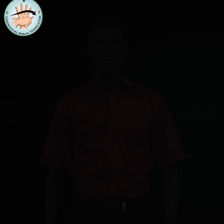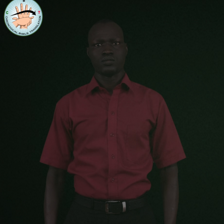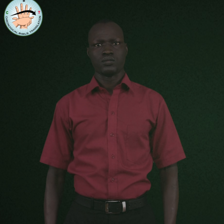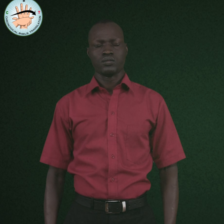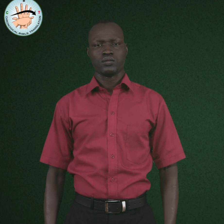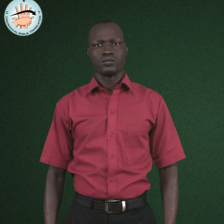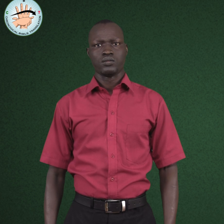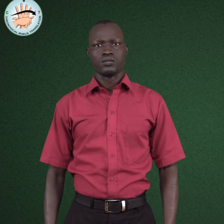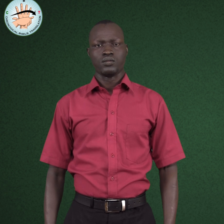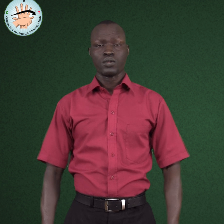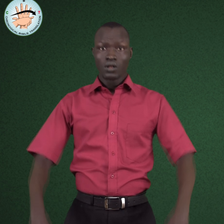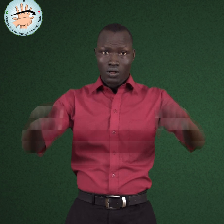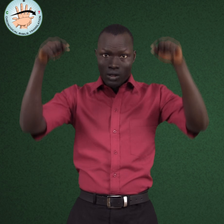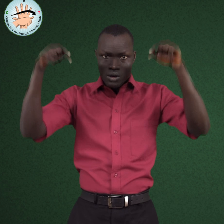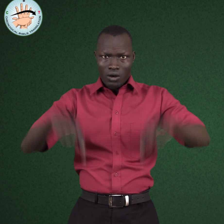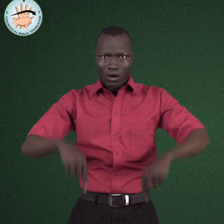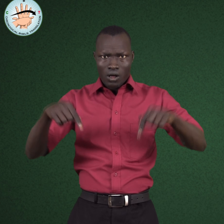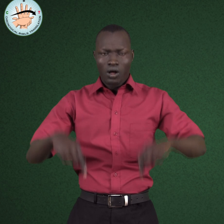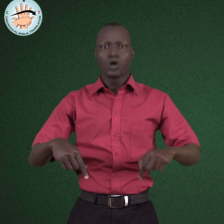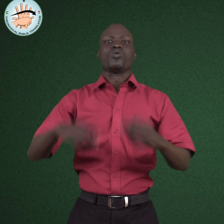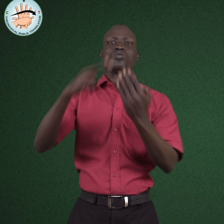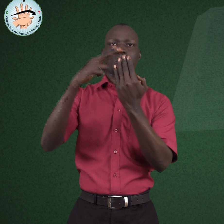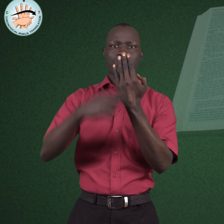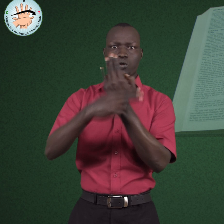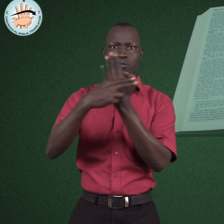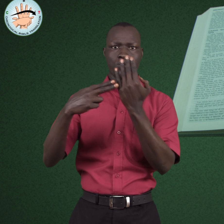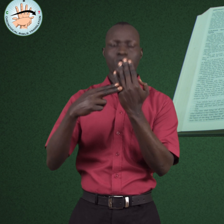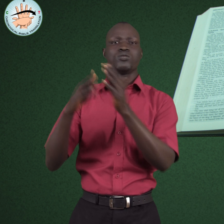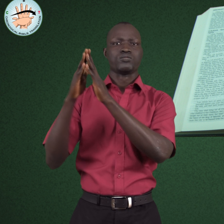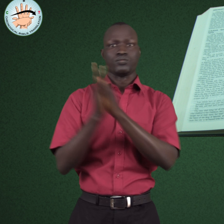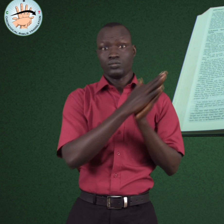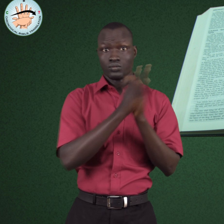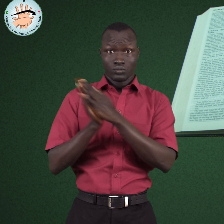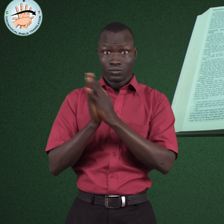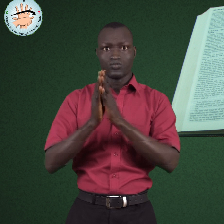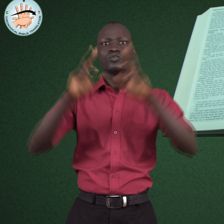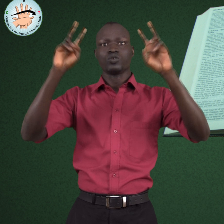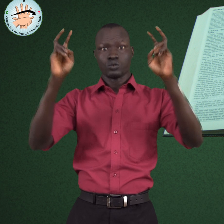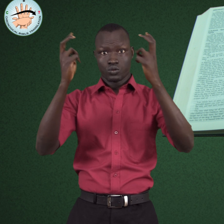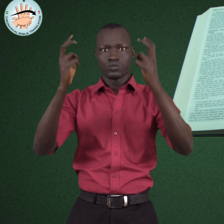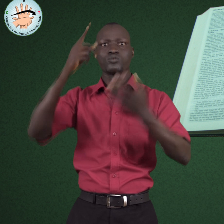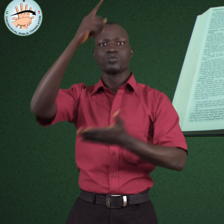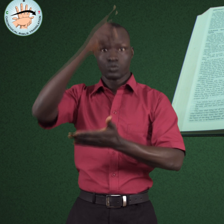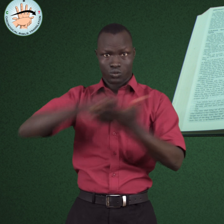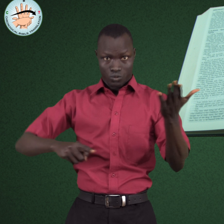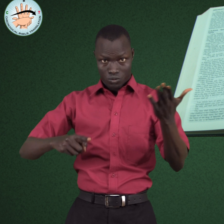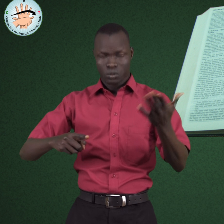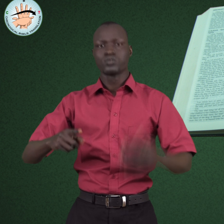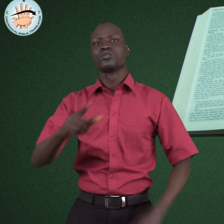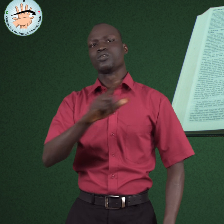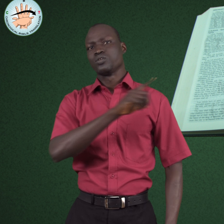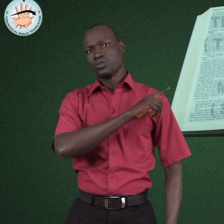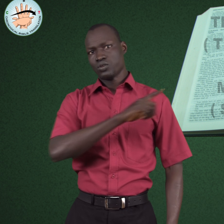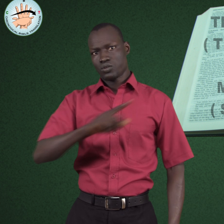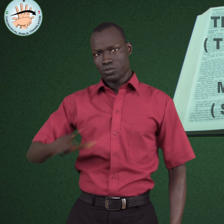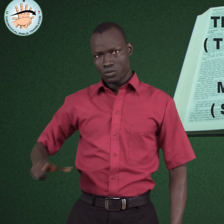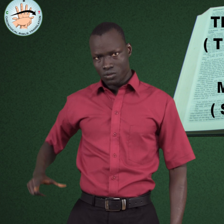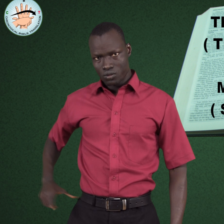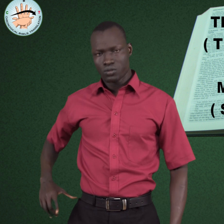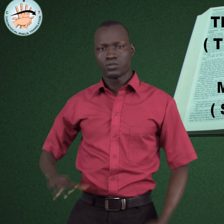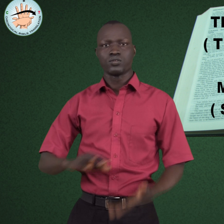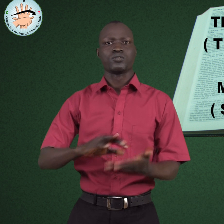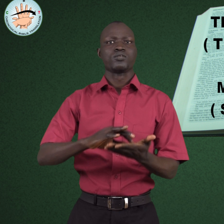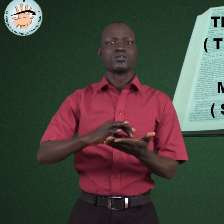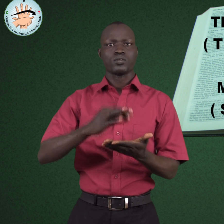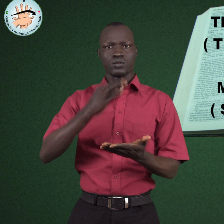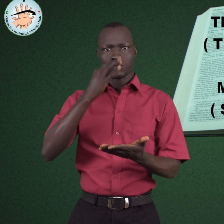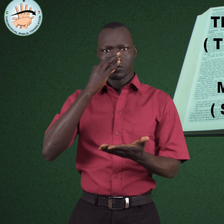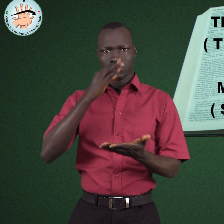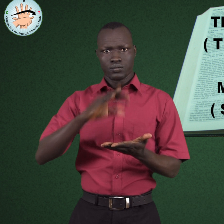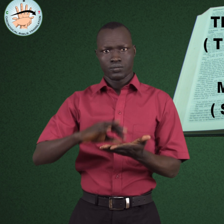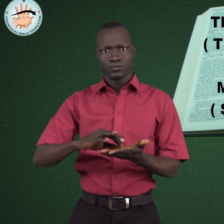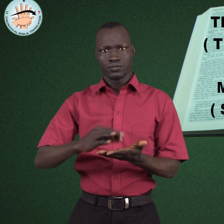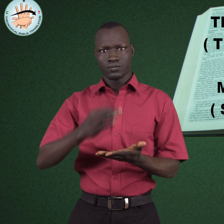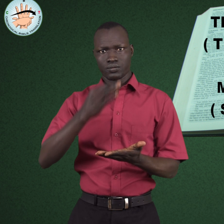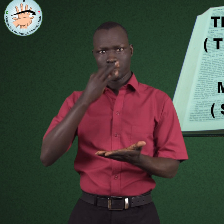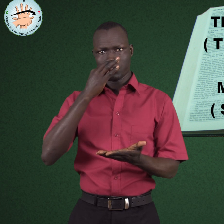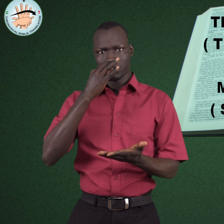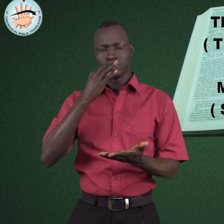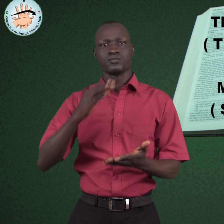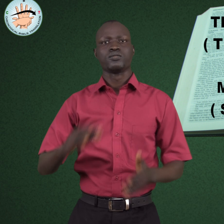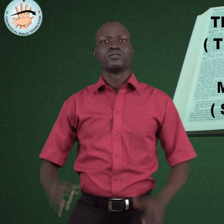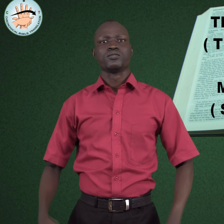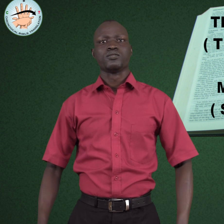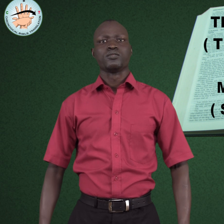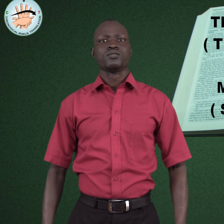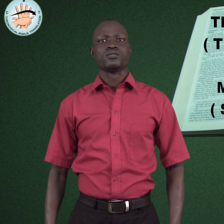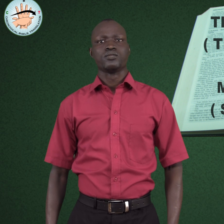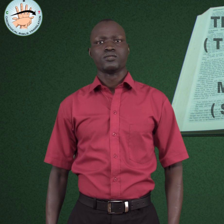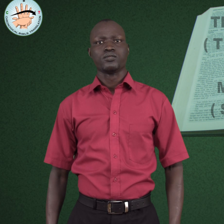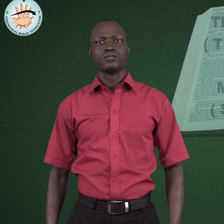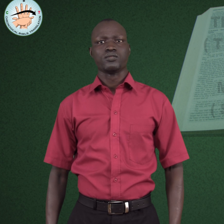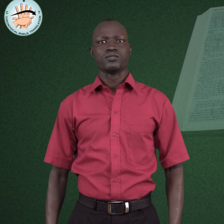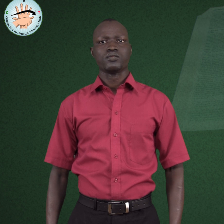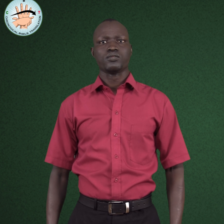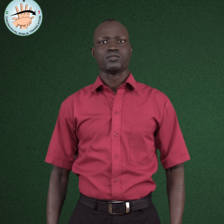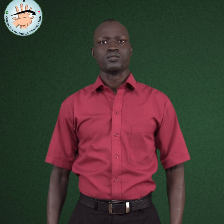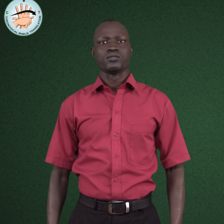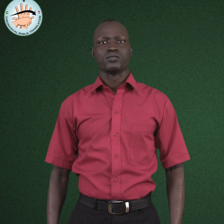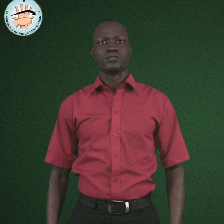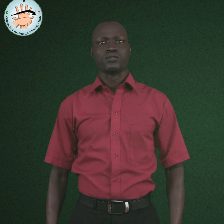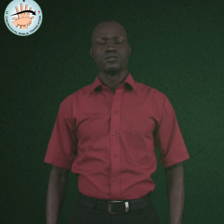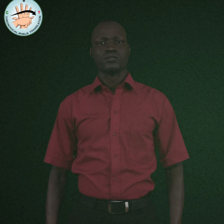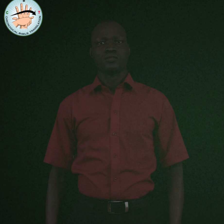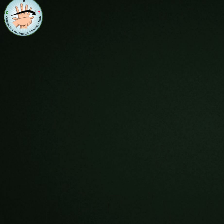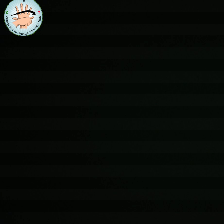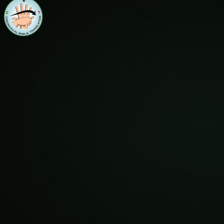The last supper - the supper of the Lord